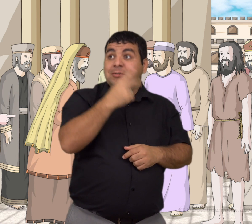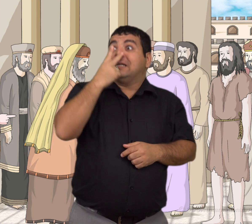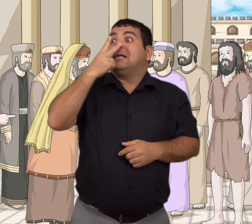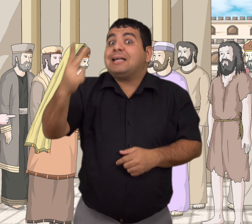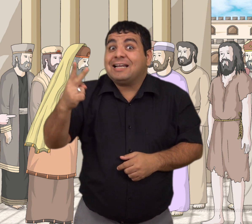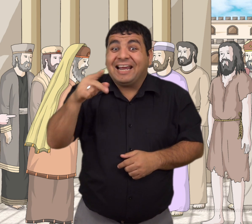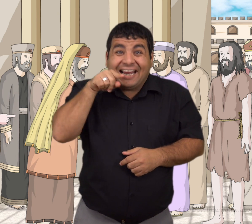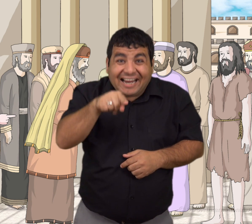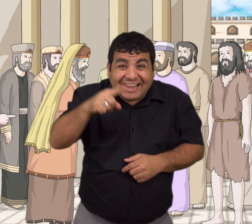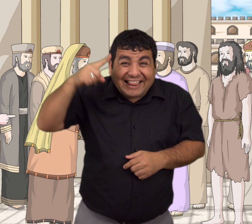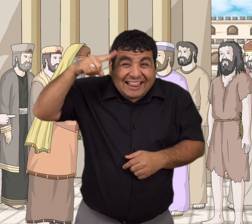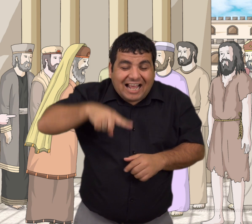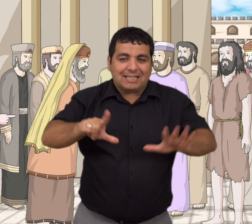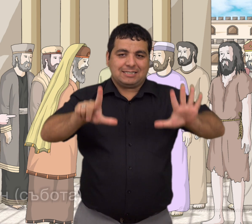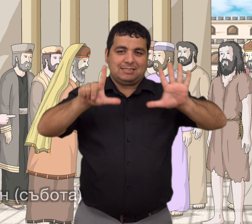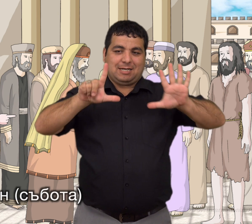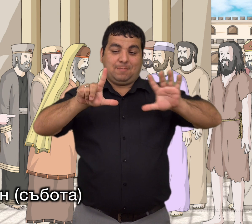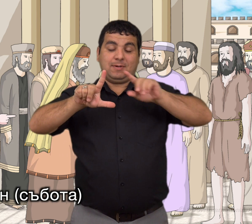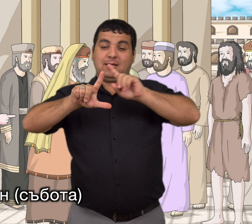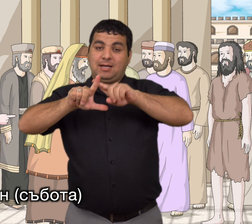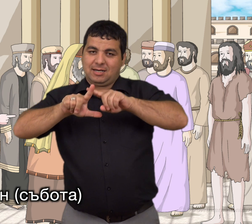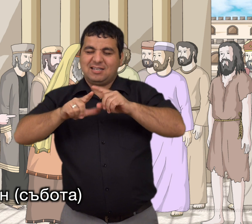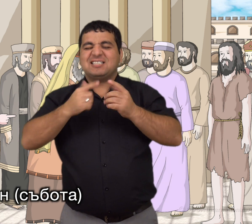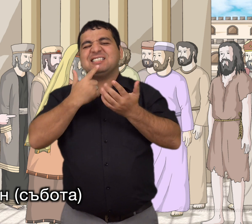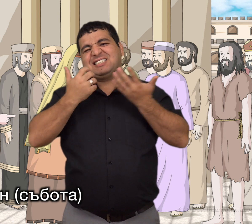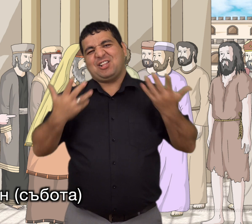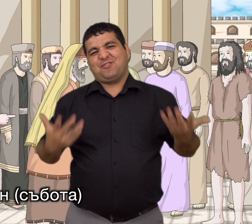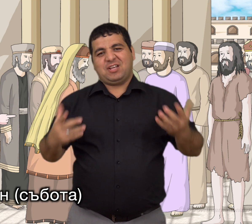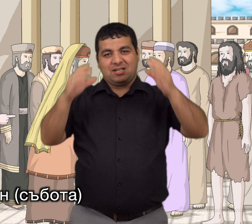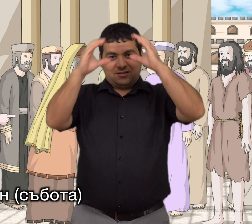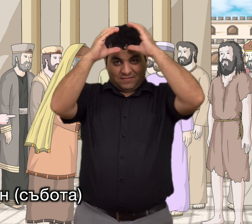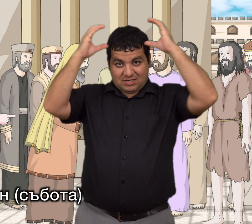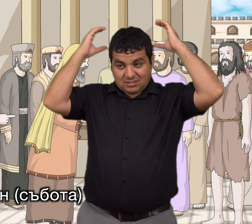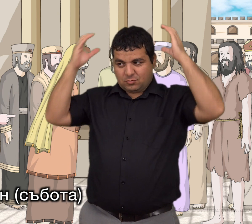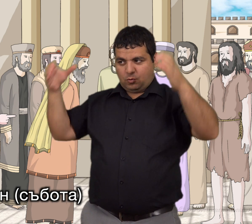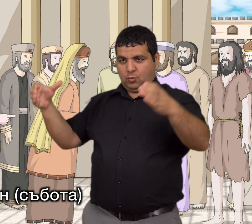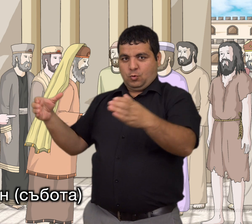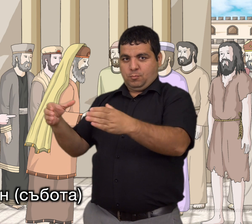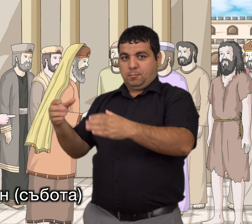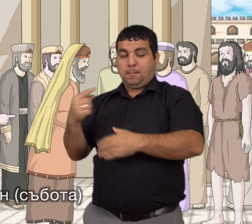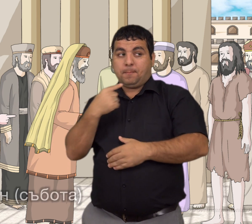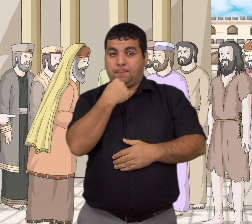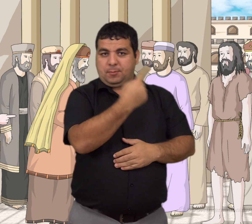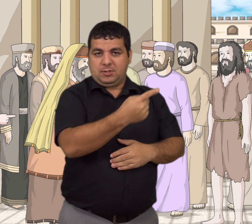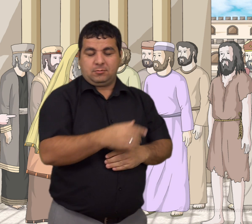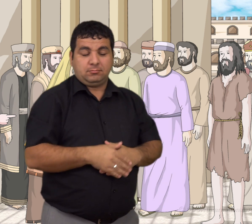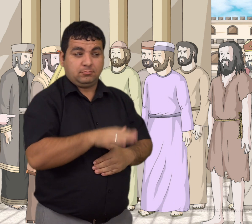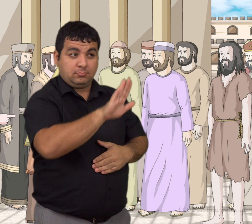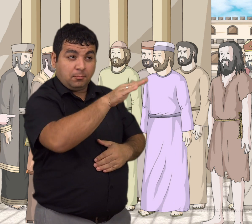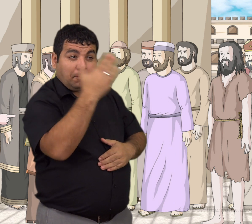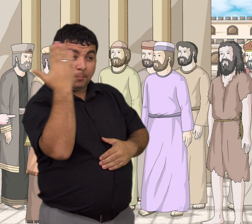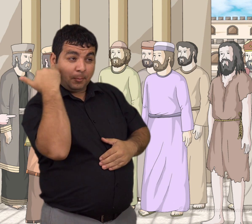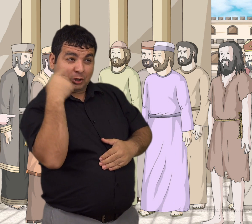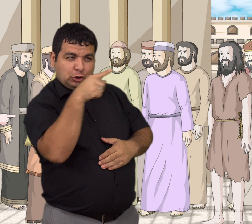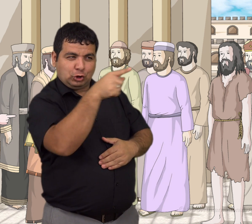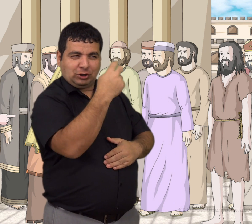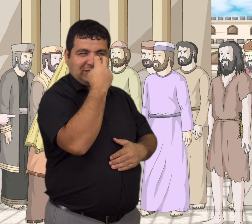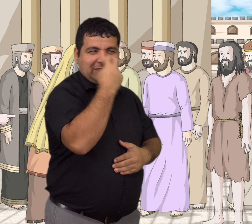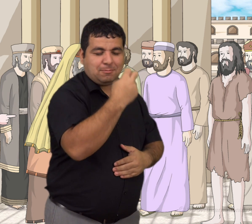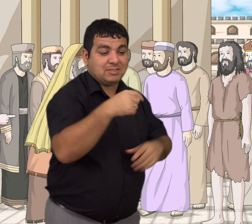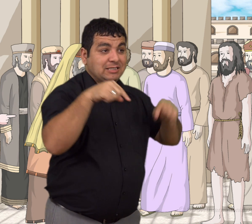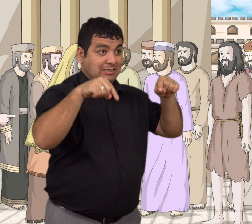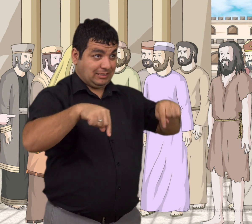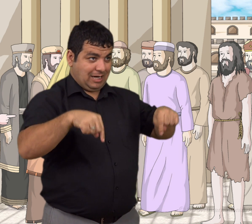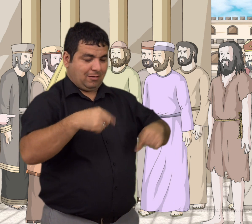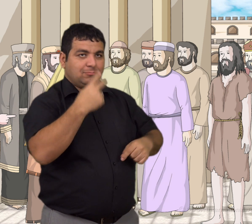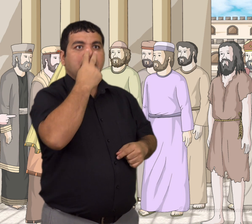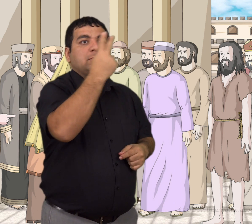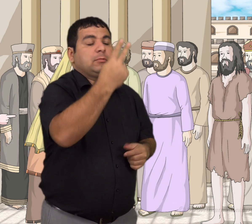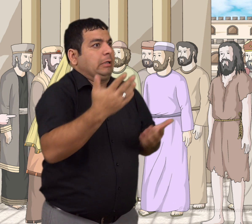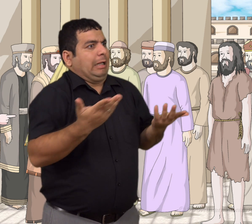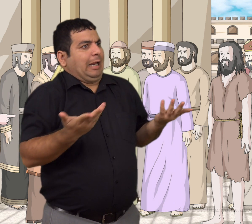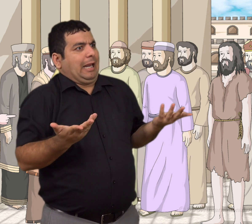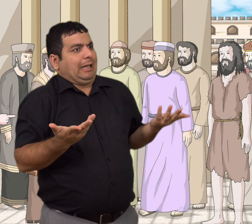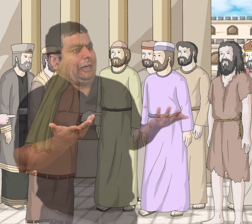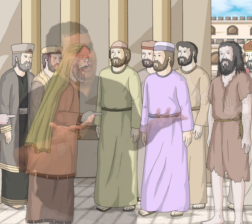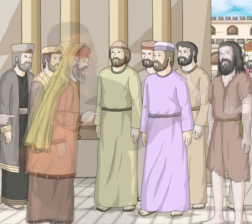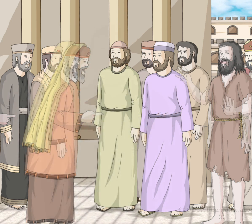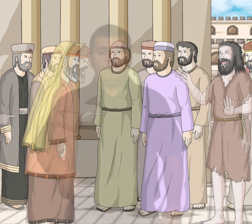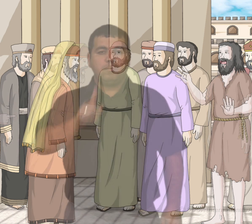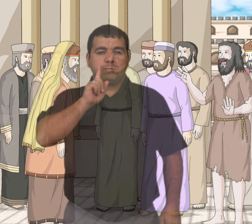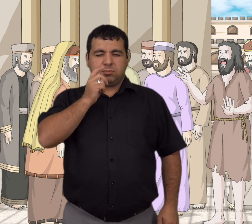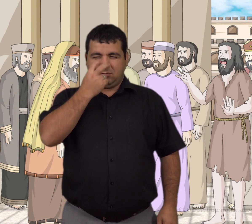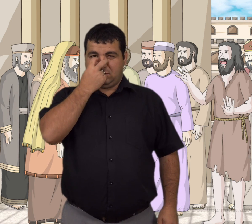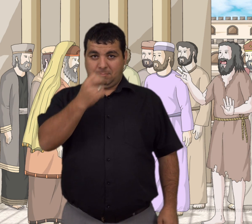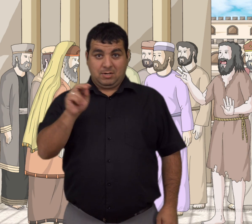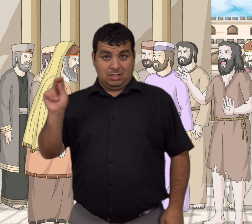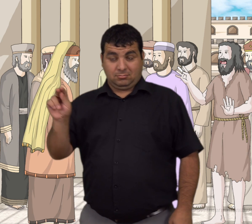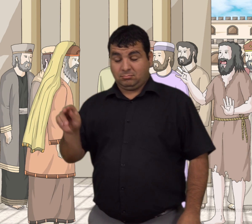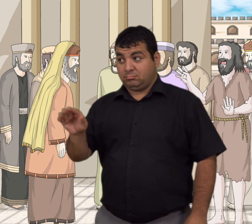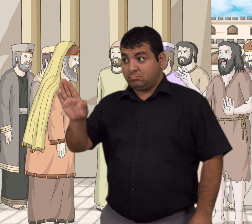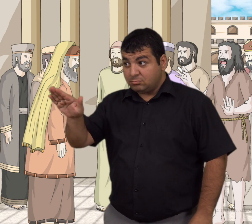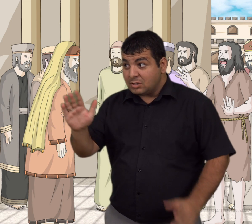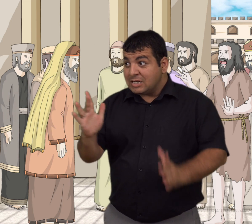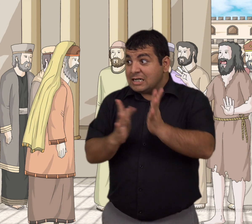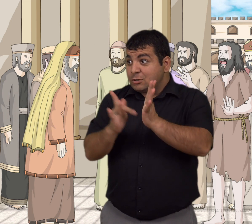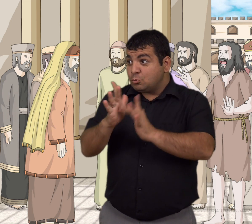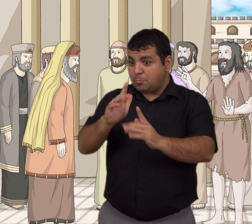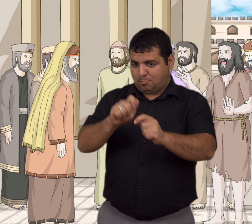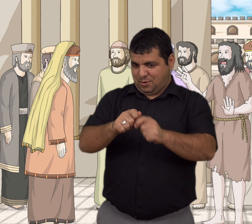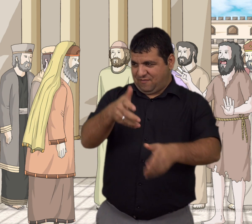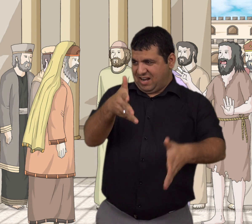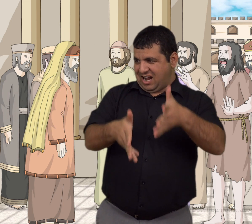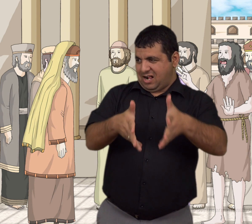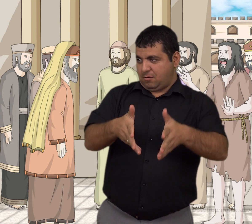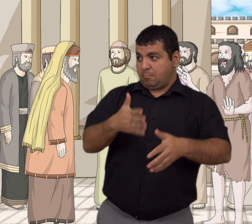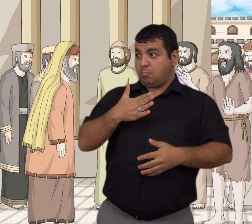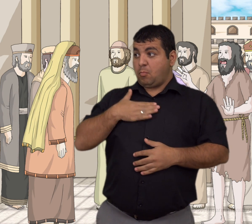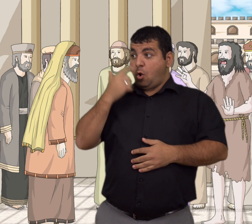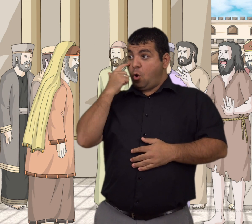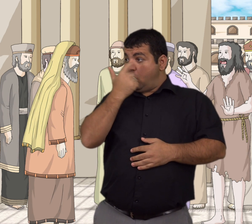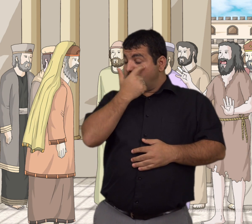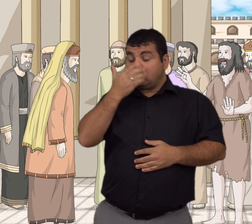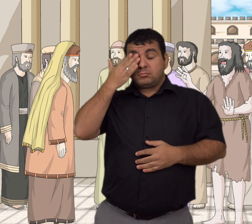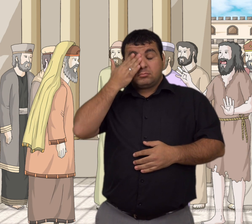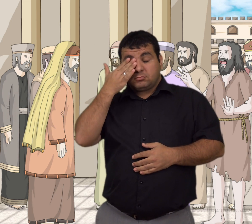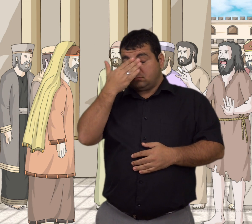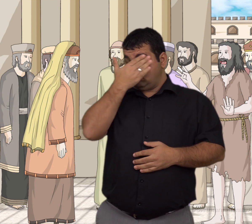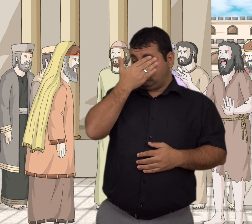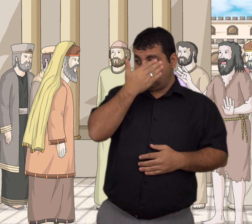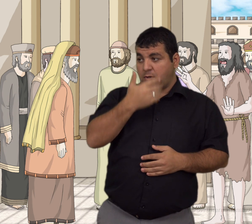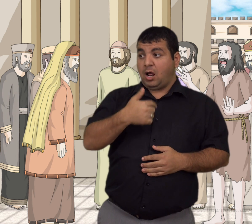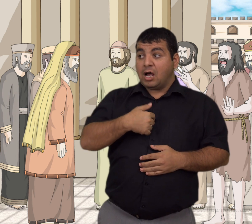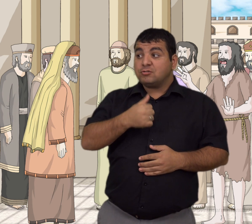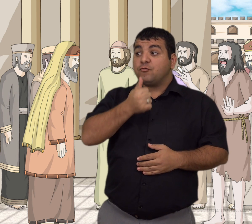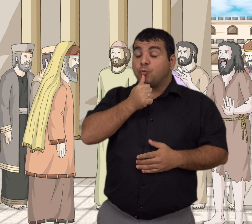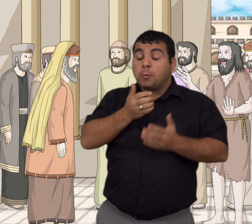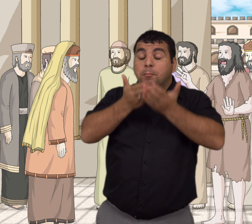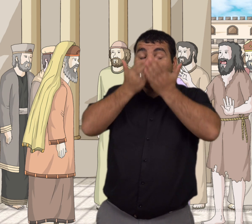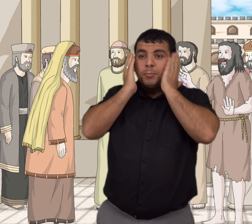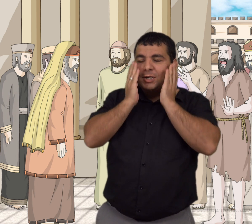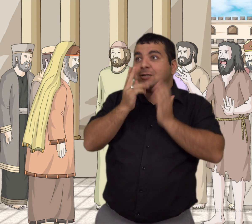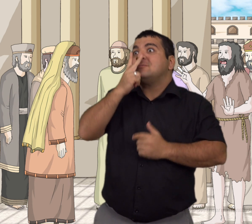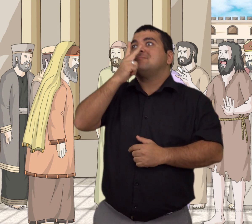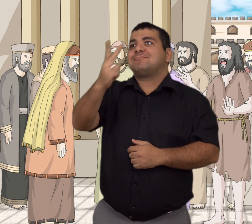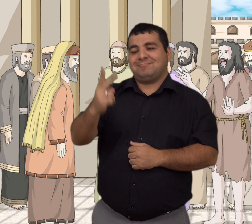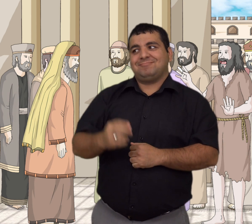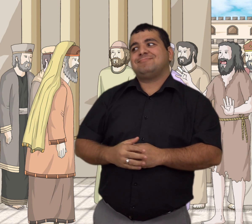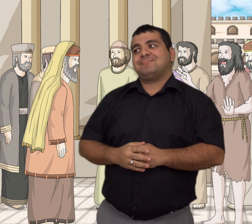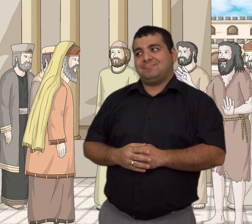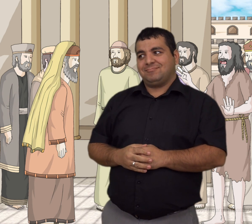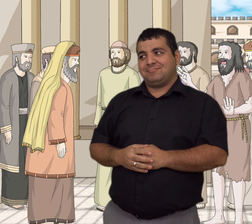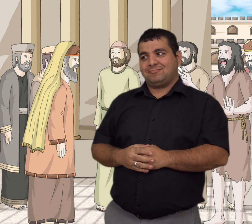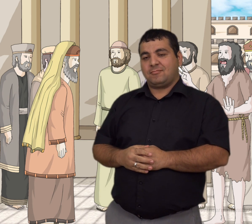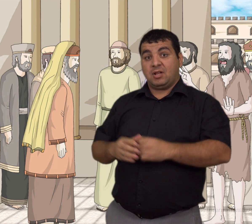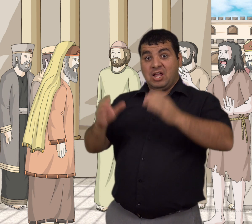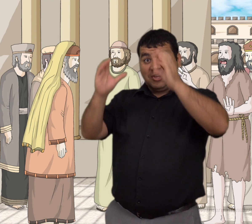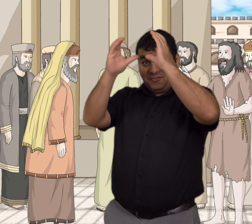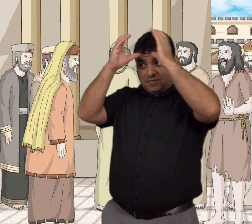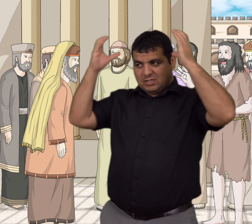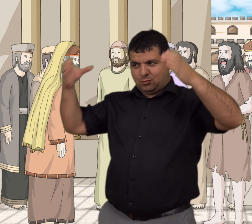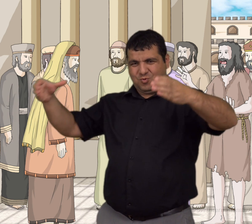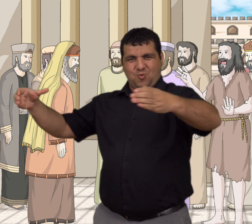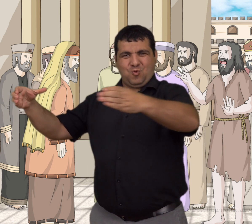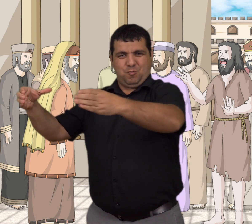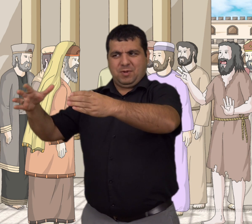Now the day on which Jesus had made the mud and opened his eyes was a Sabbath. So the Pharisees also asked him how he had received his sight.